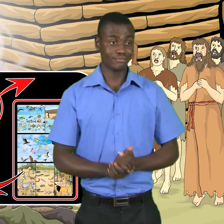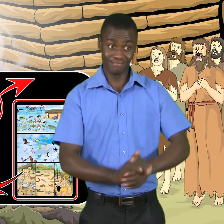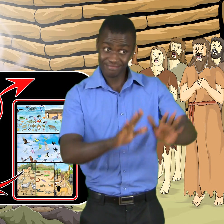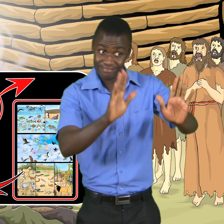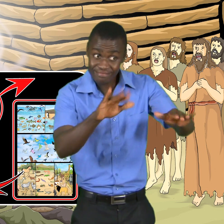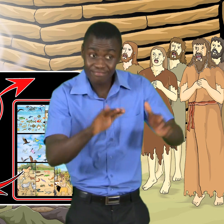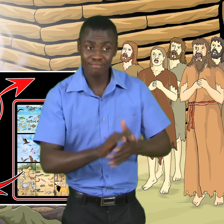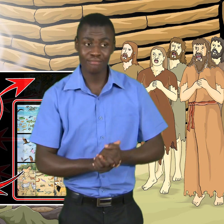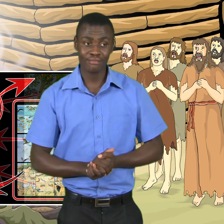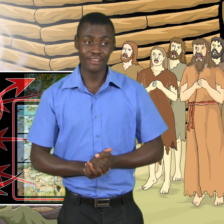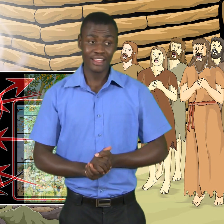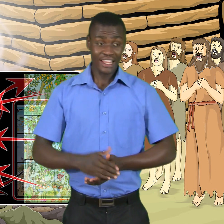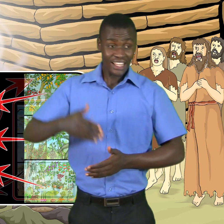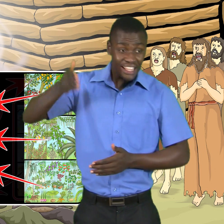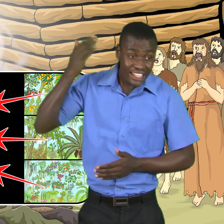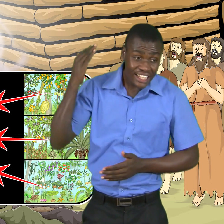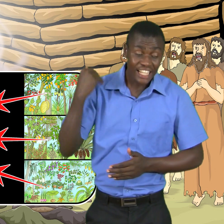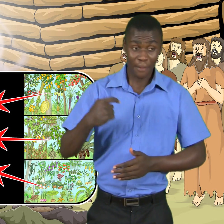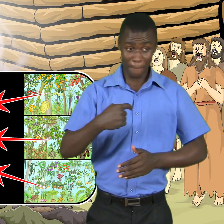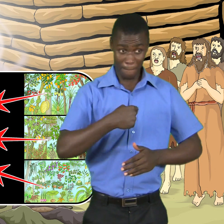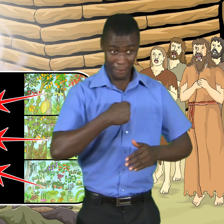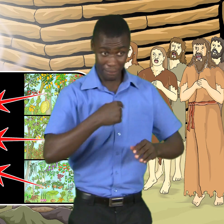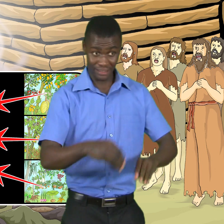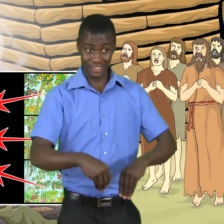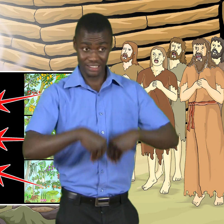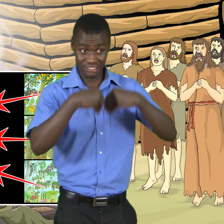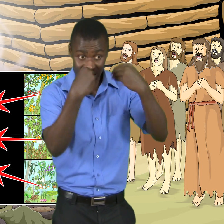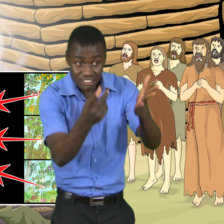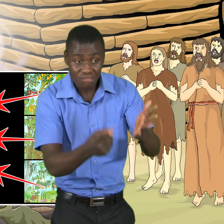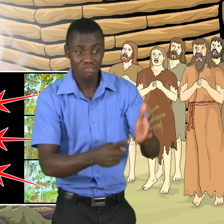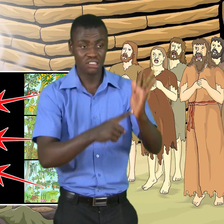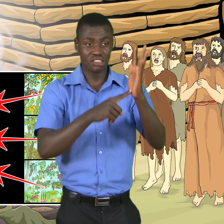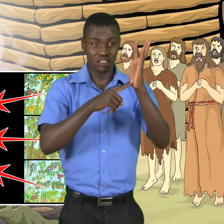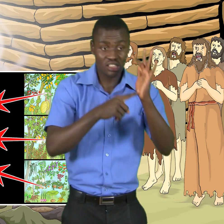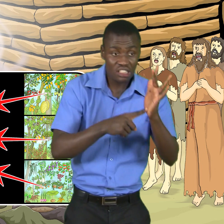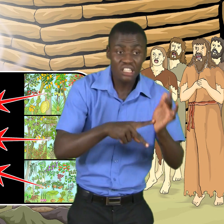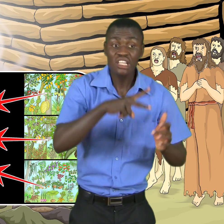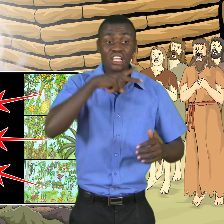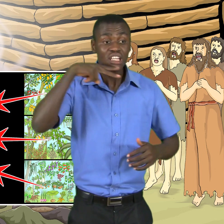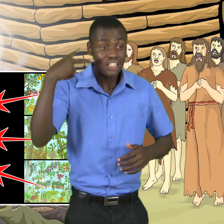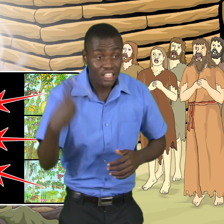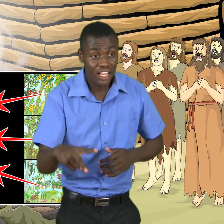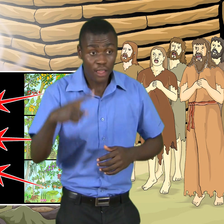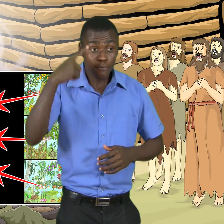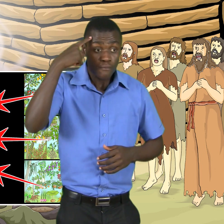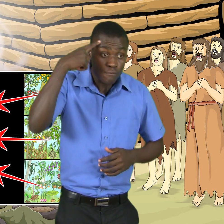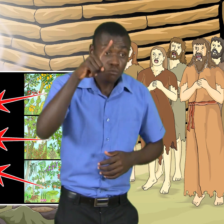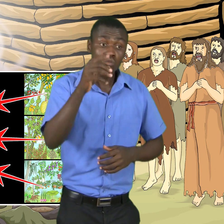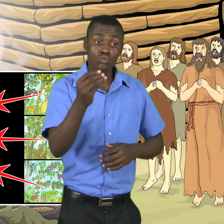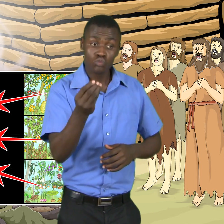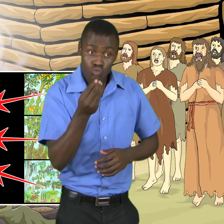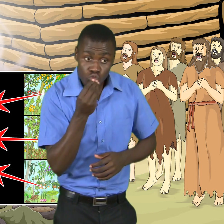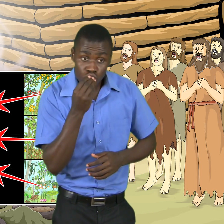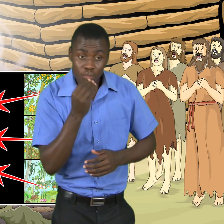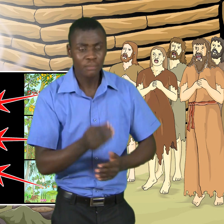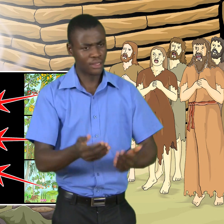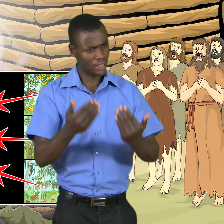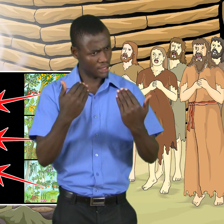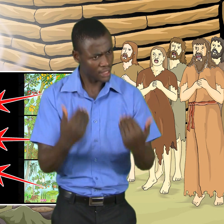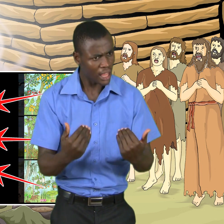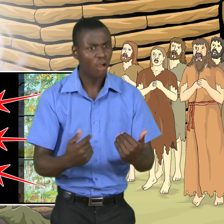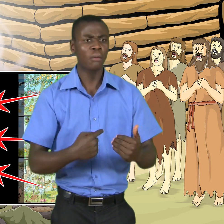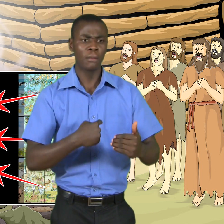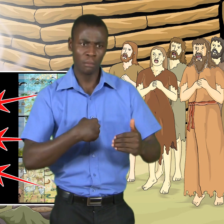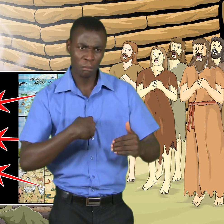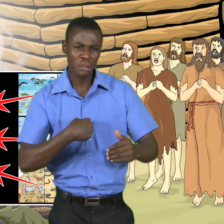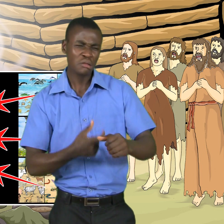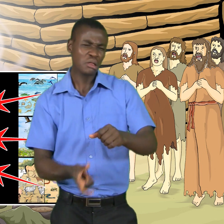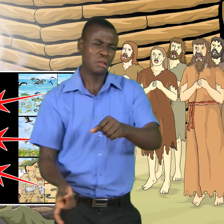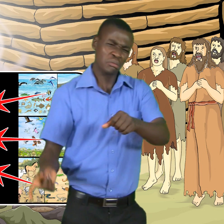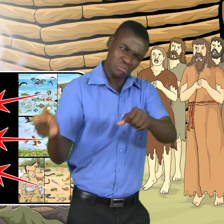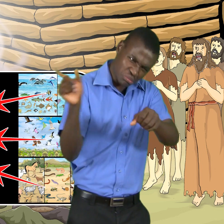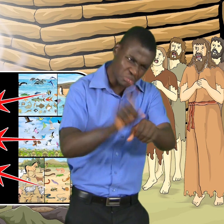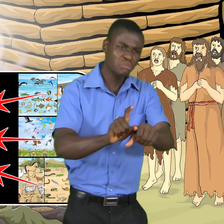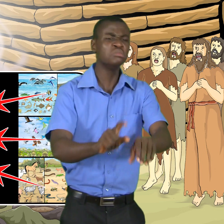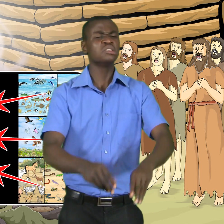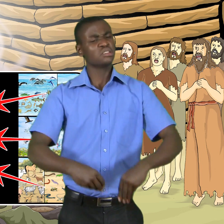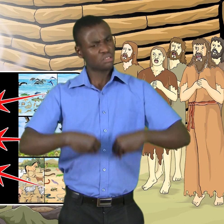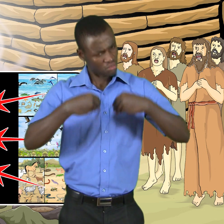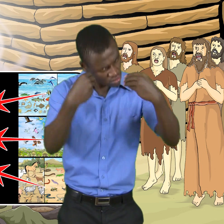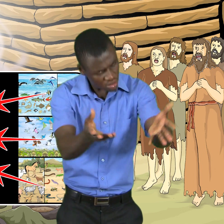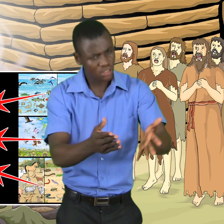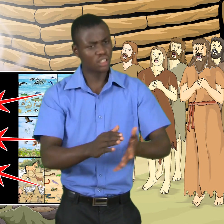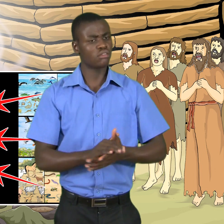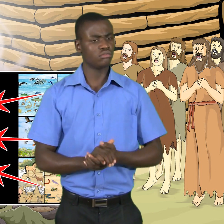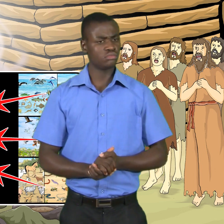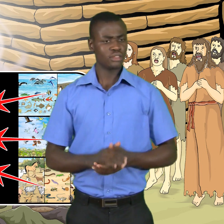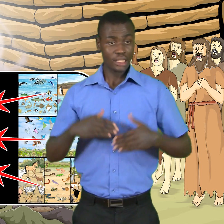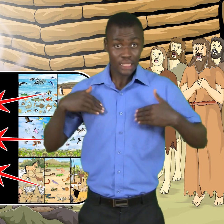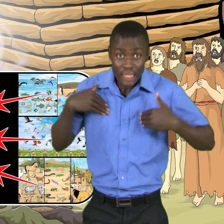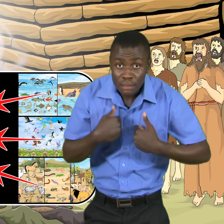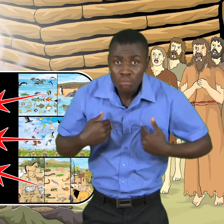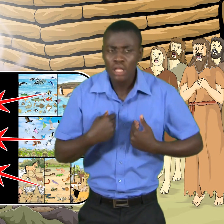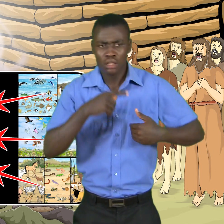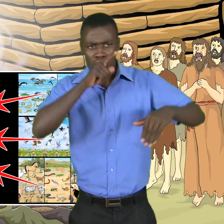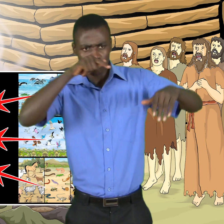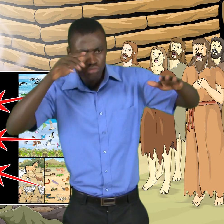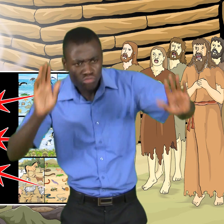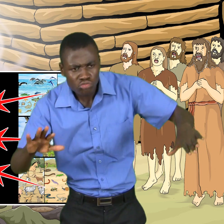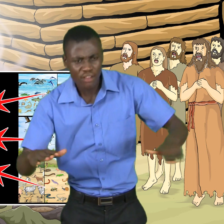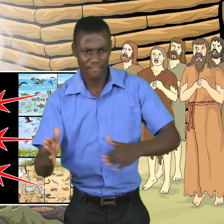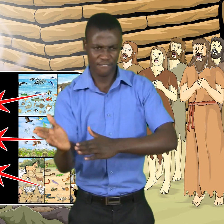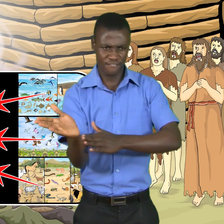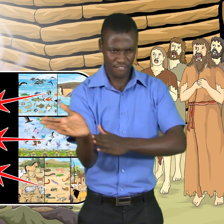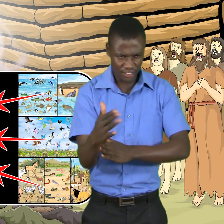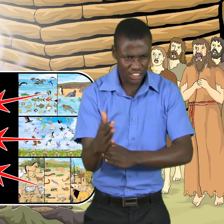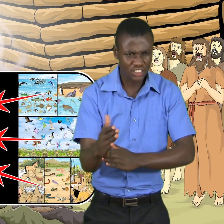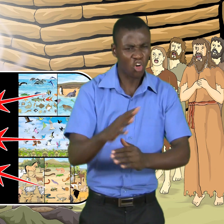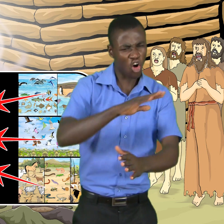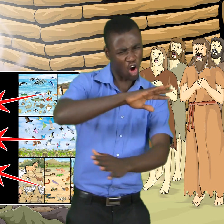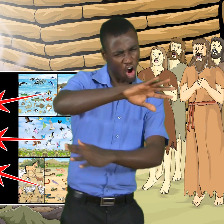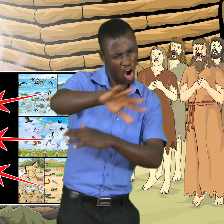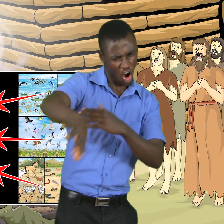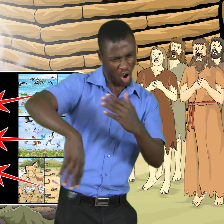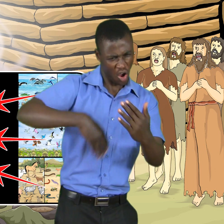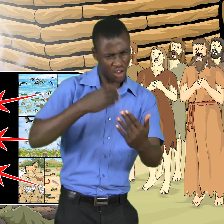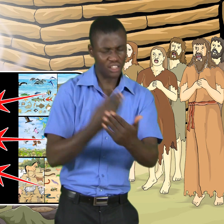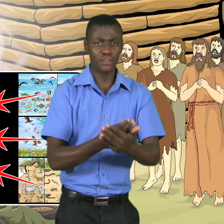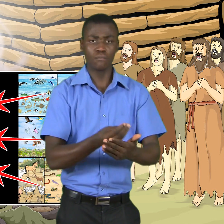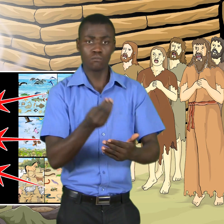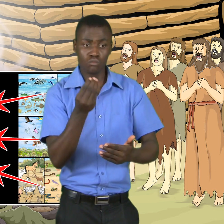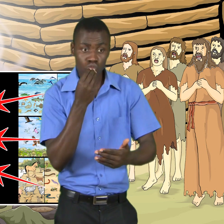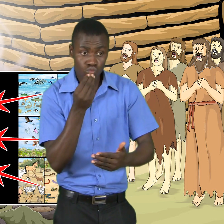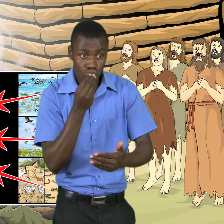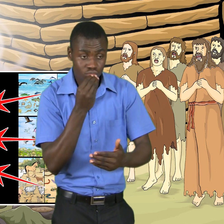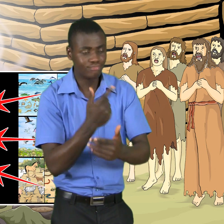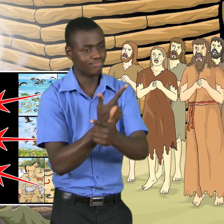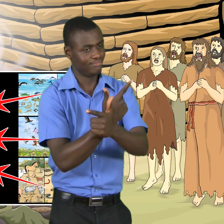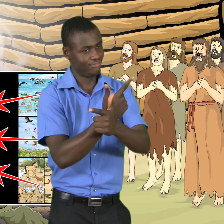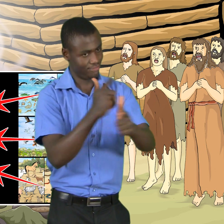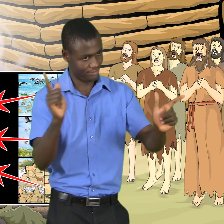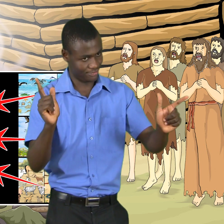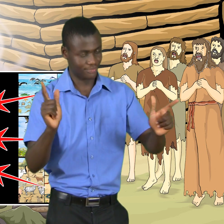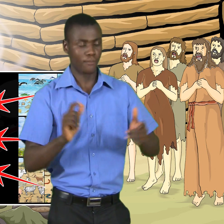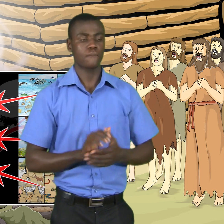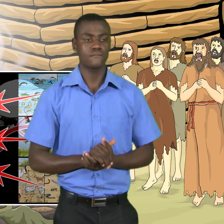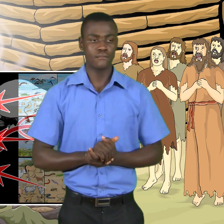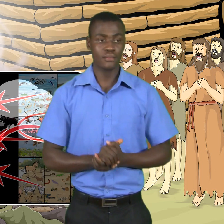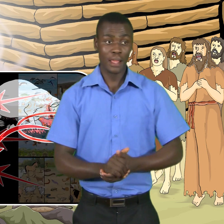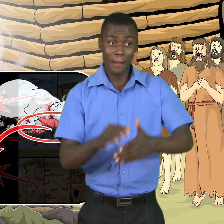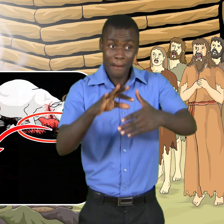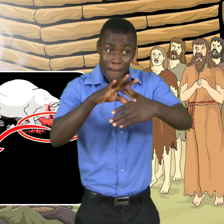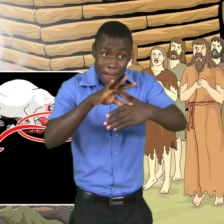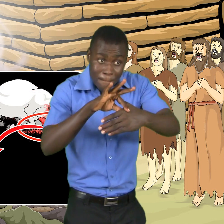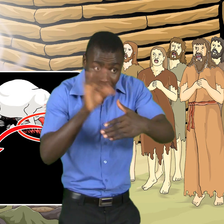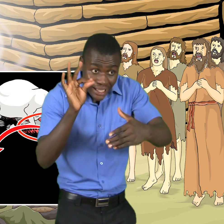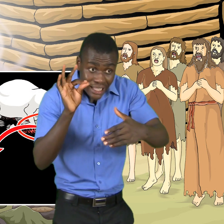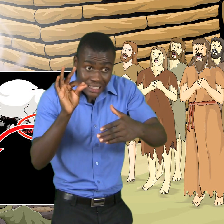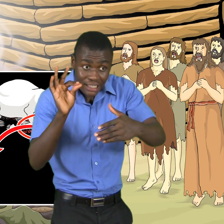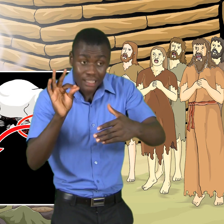Everything that lives and moves will be food for you; just as I gave you the green plants, I now give you all things.